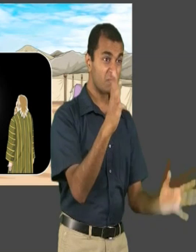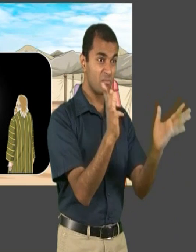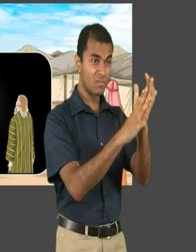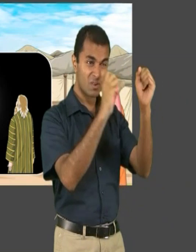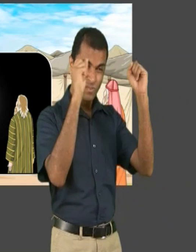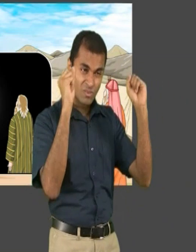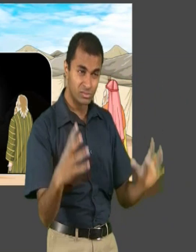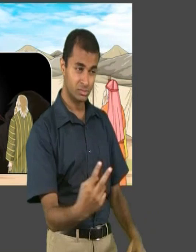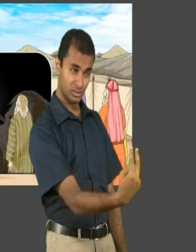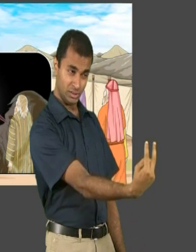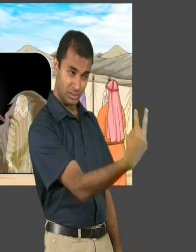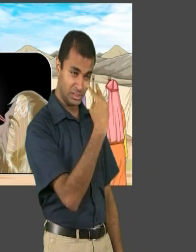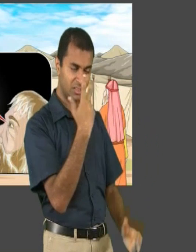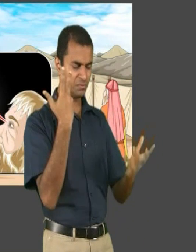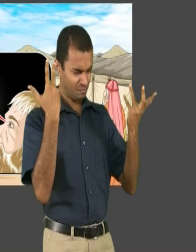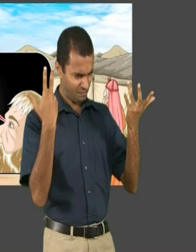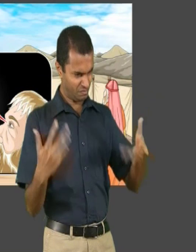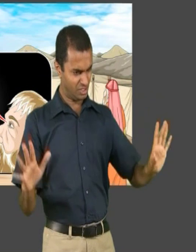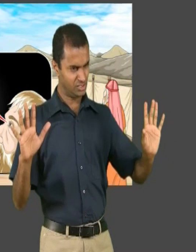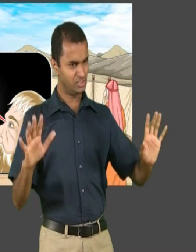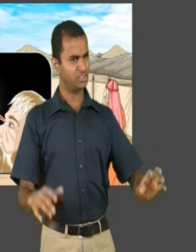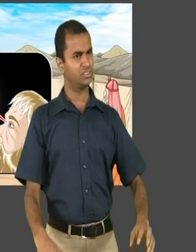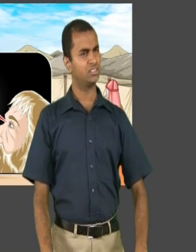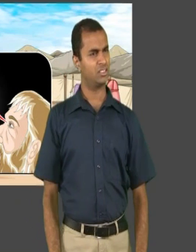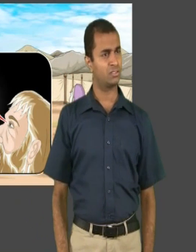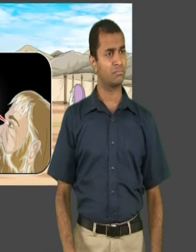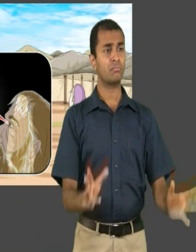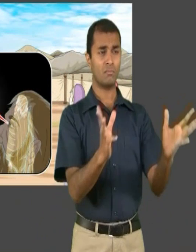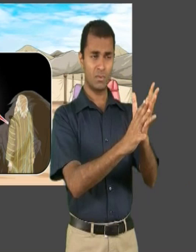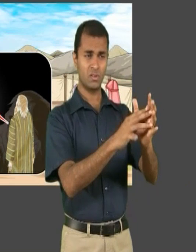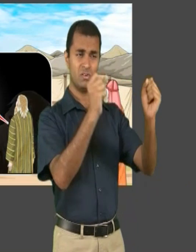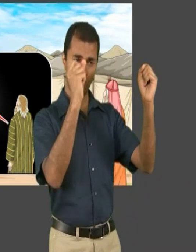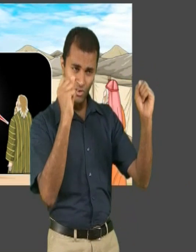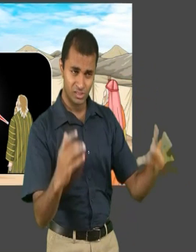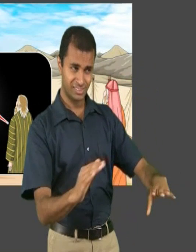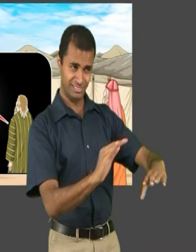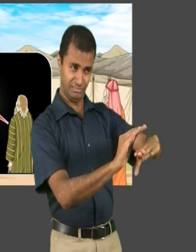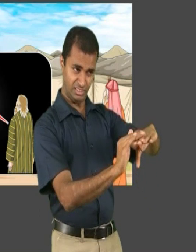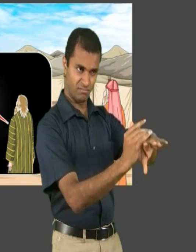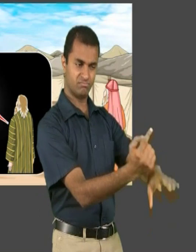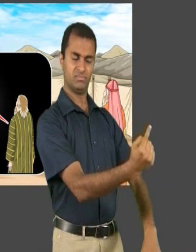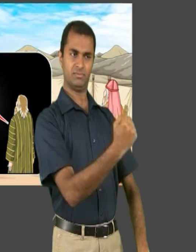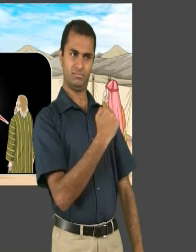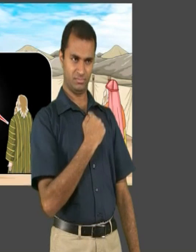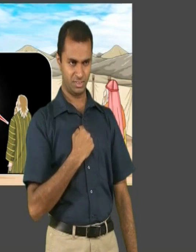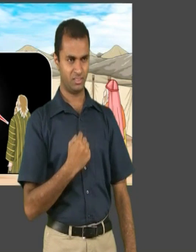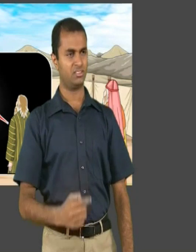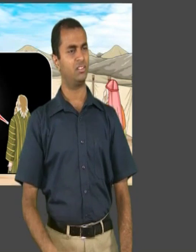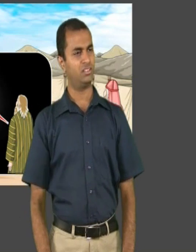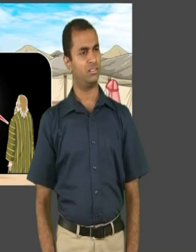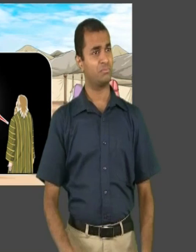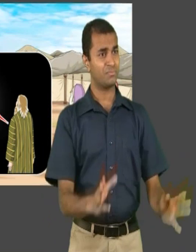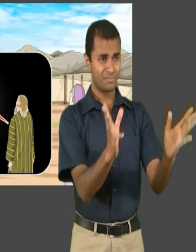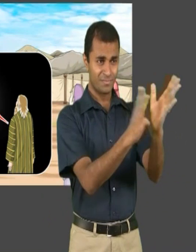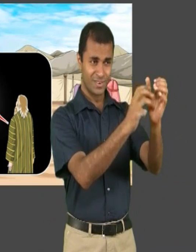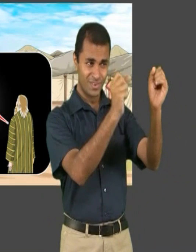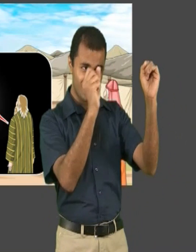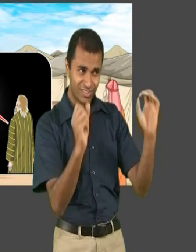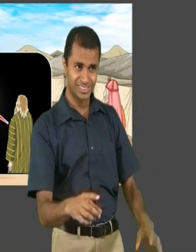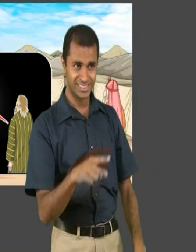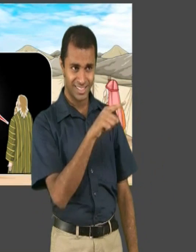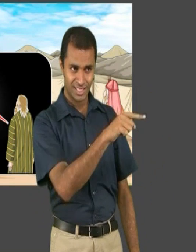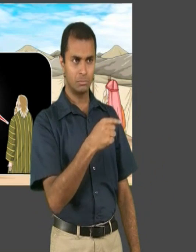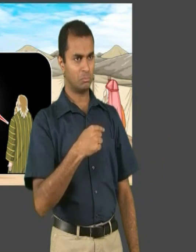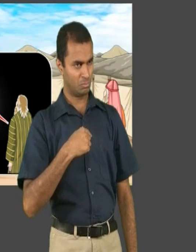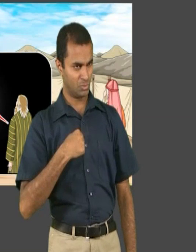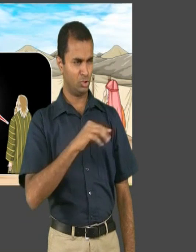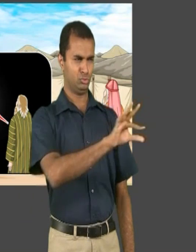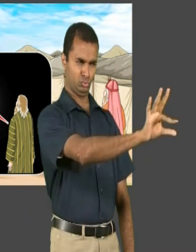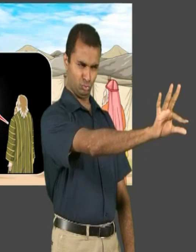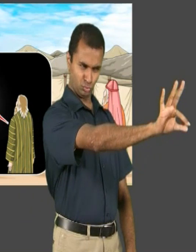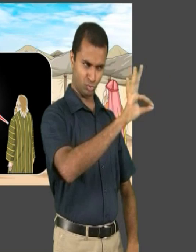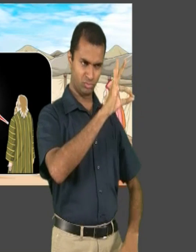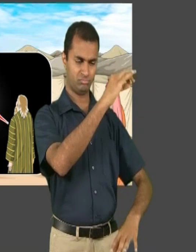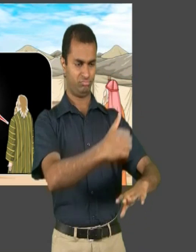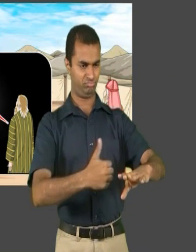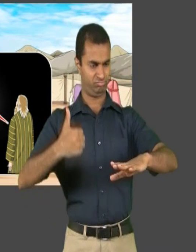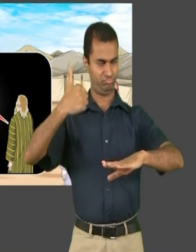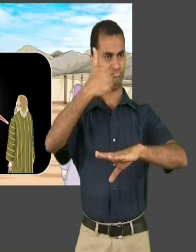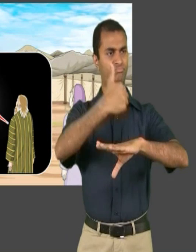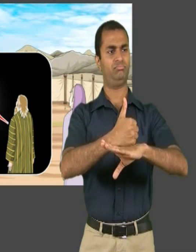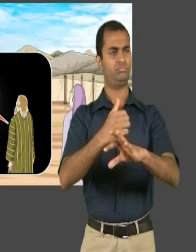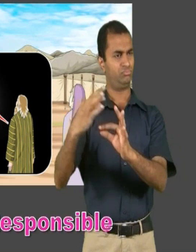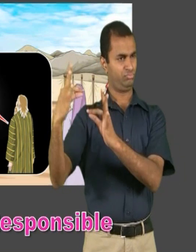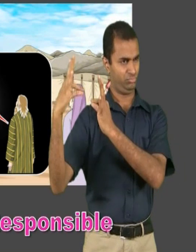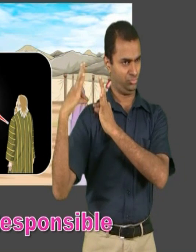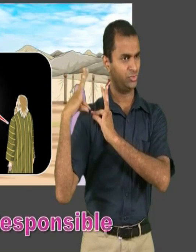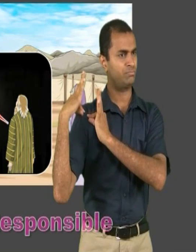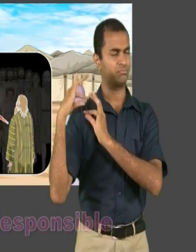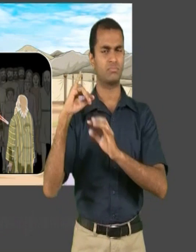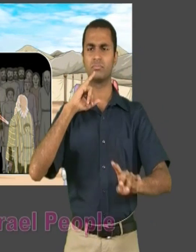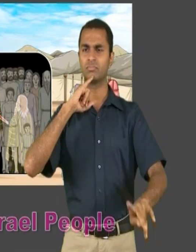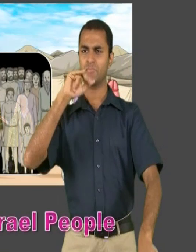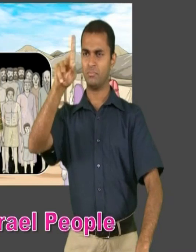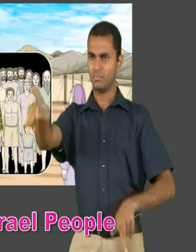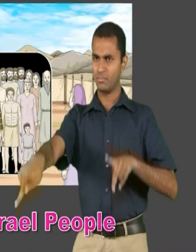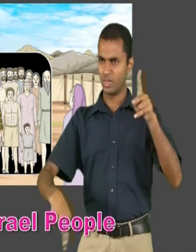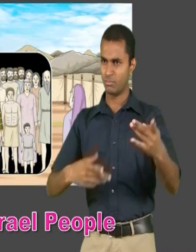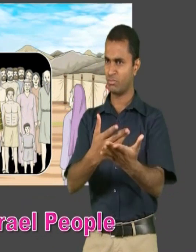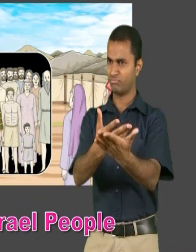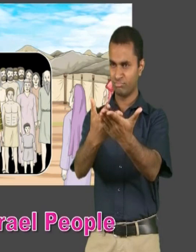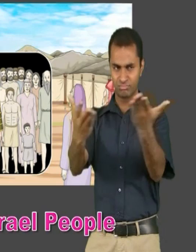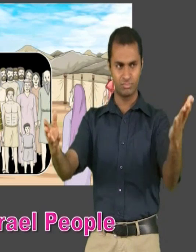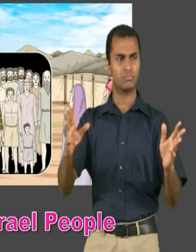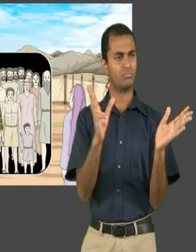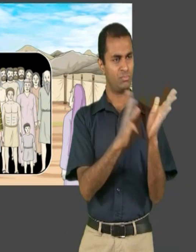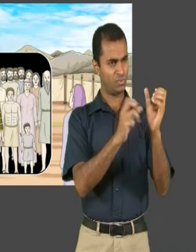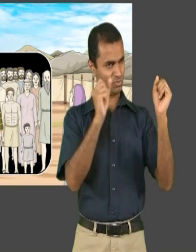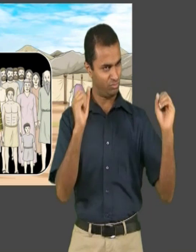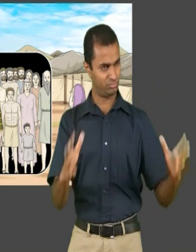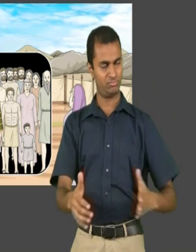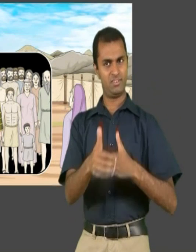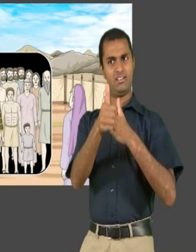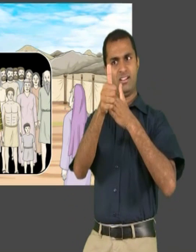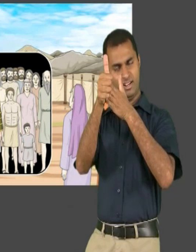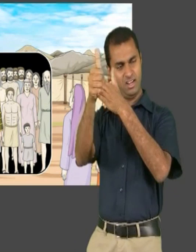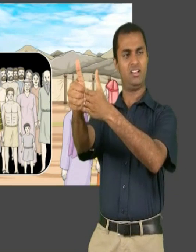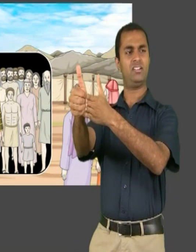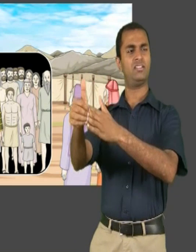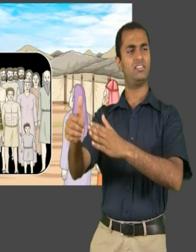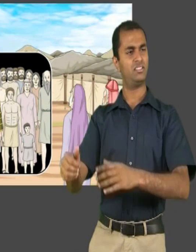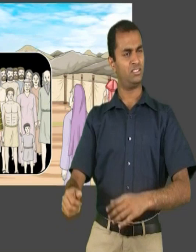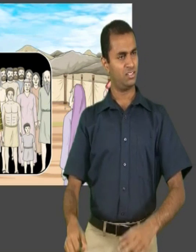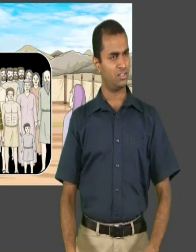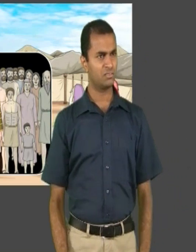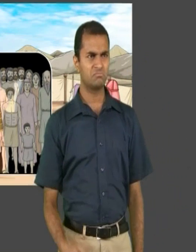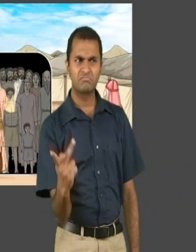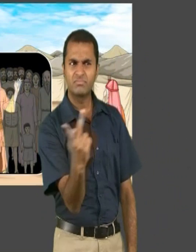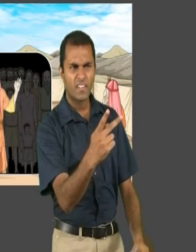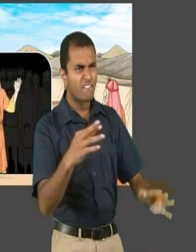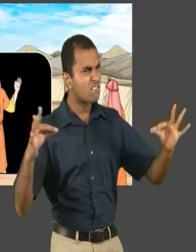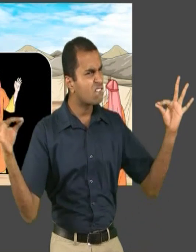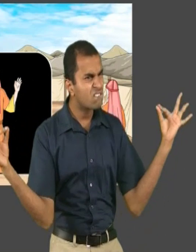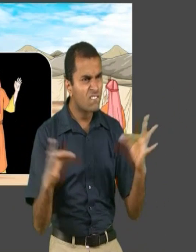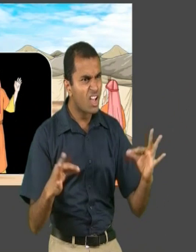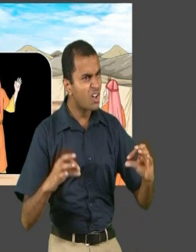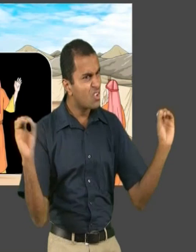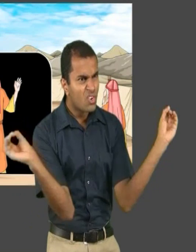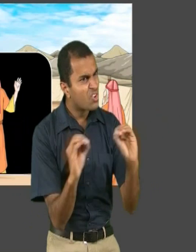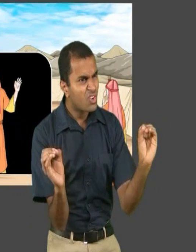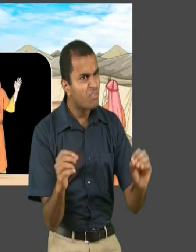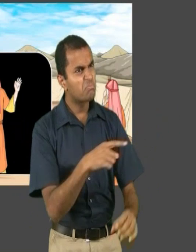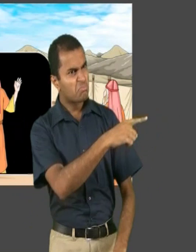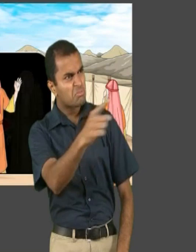he sees the form of the LORD.